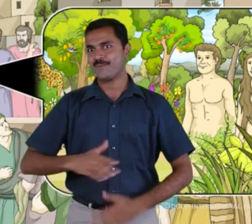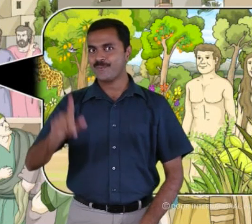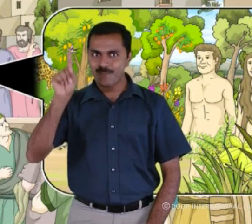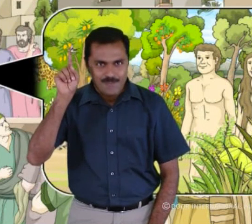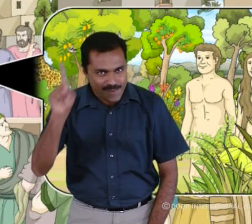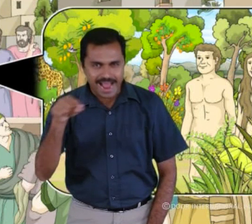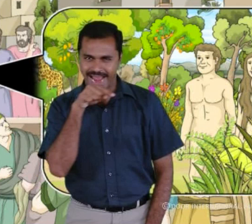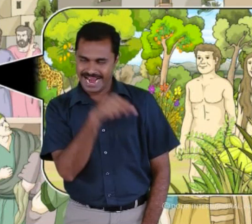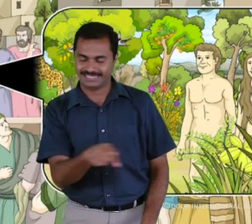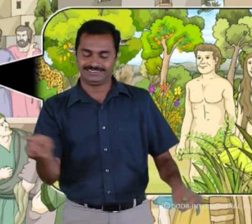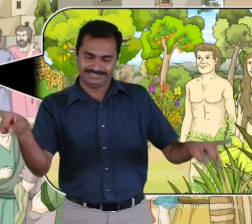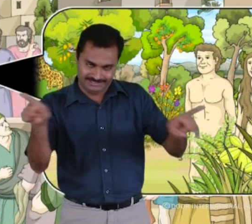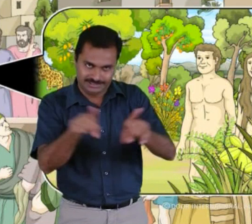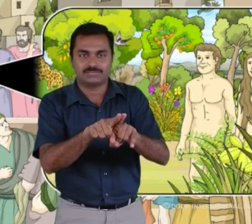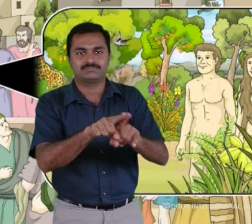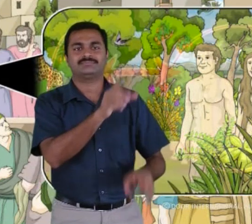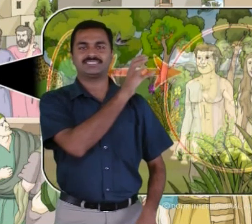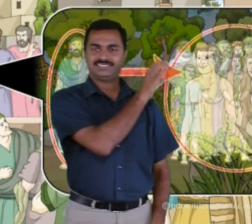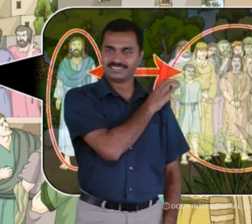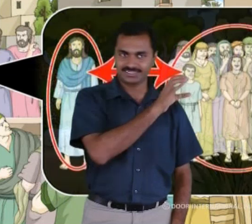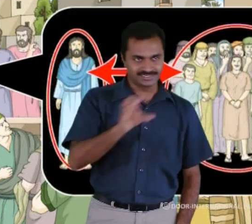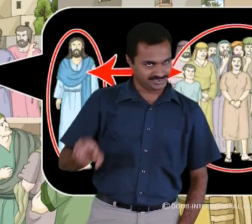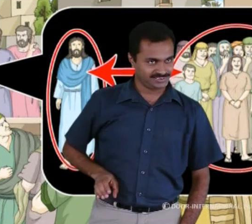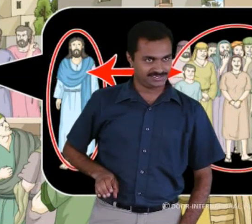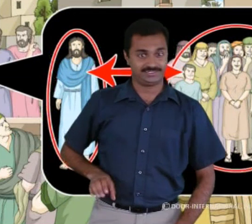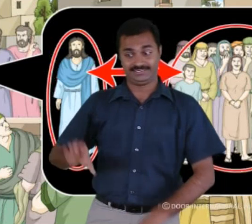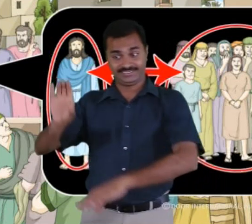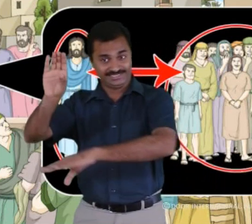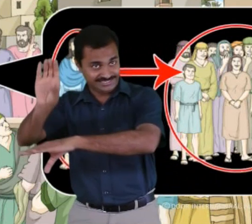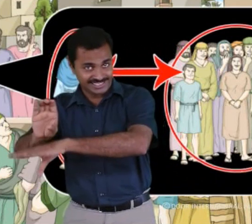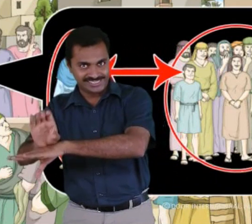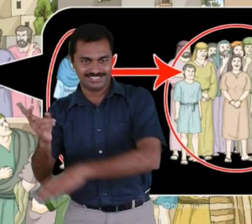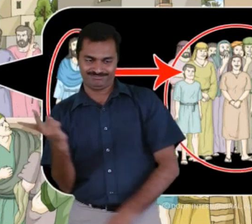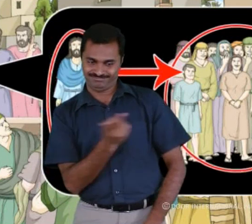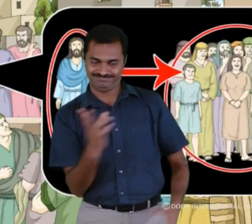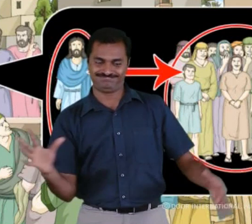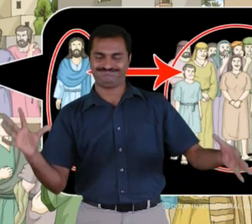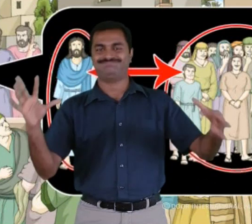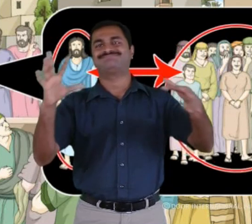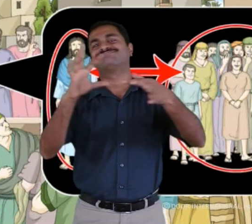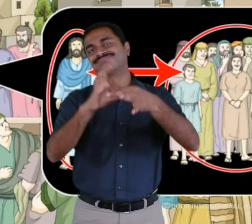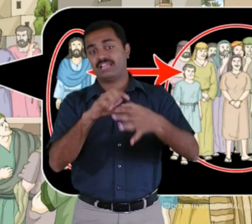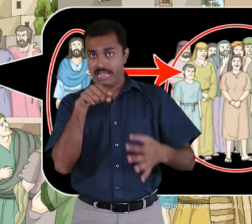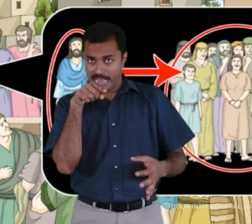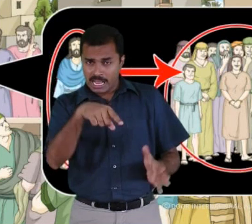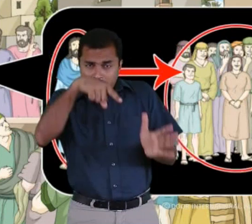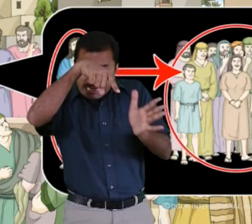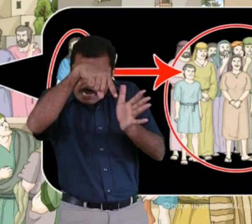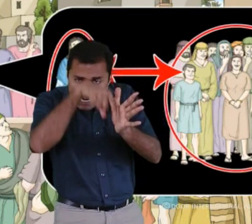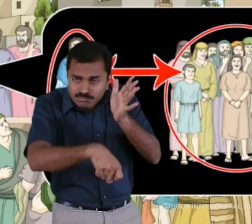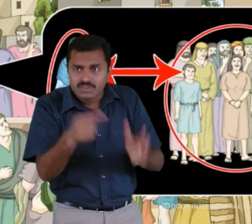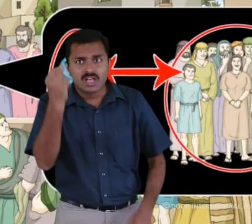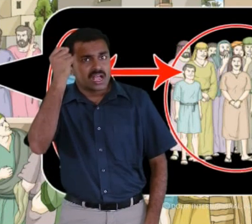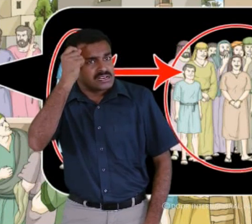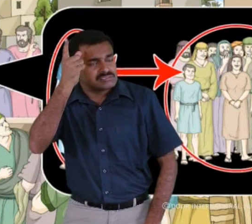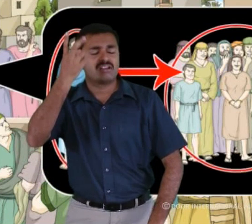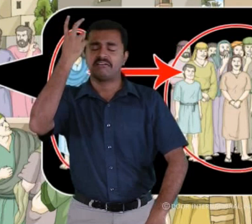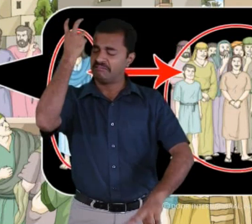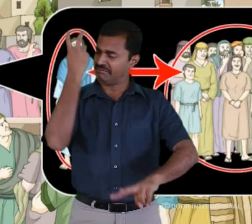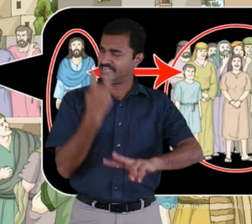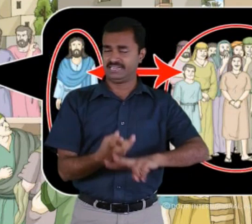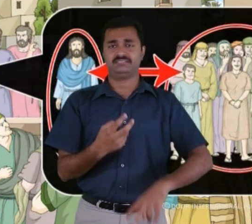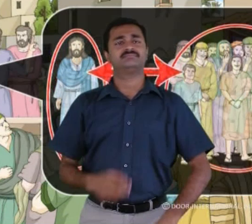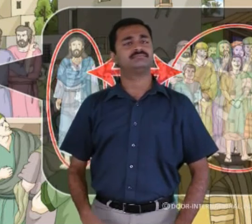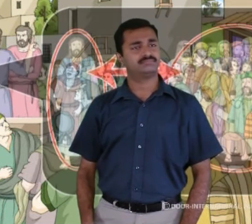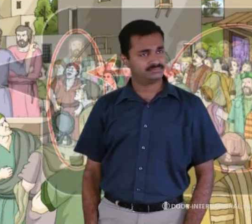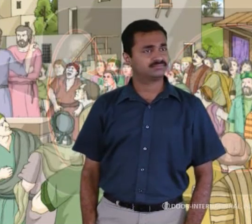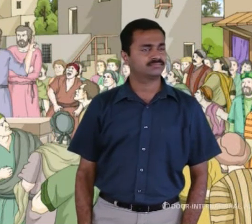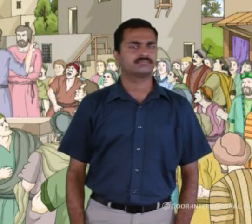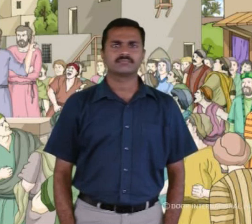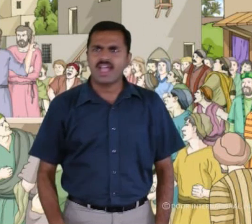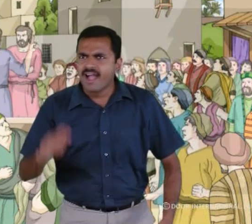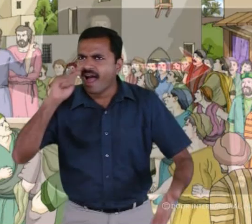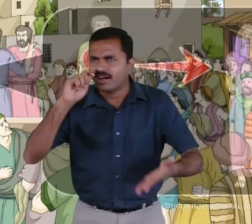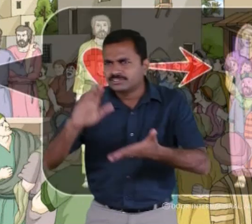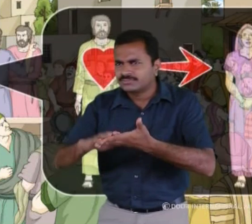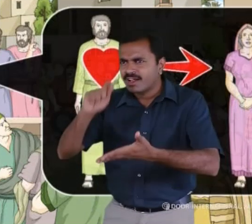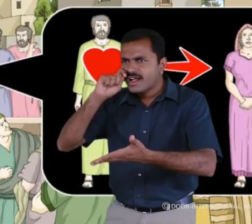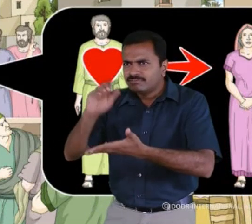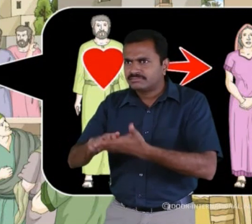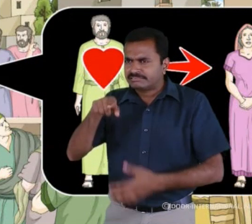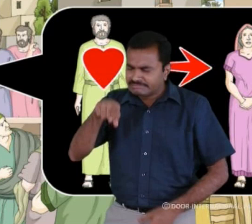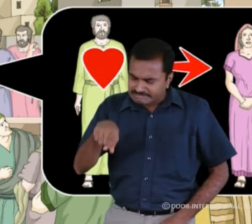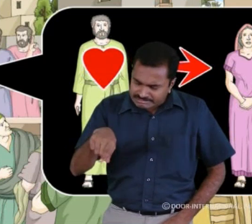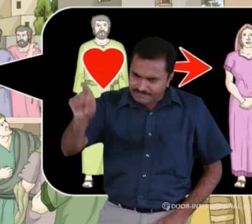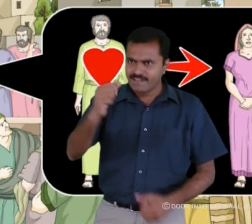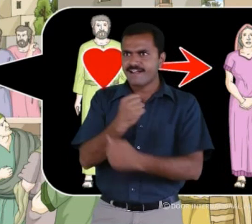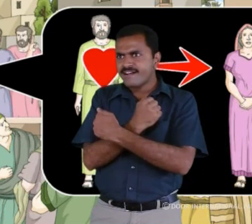This mystery is profound, but I am speaking about Christ and the church.